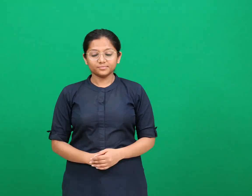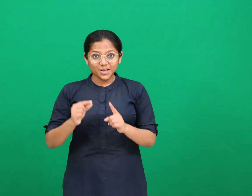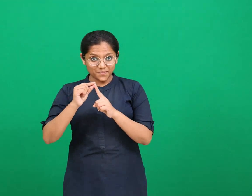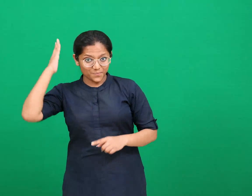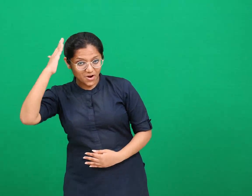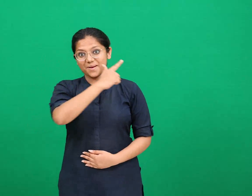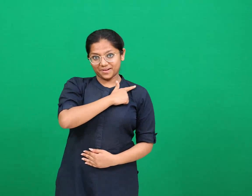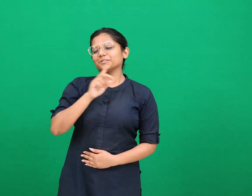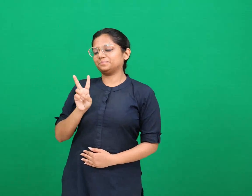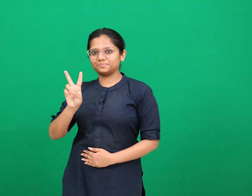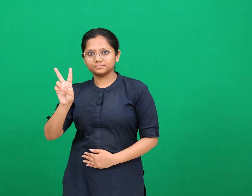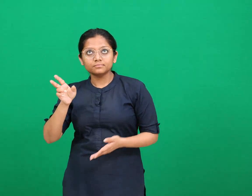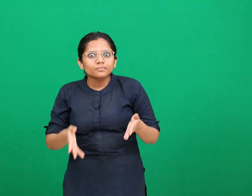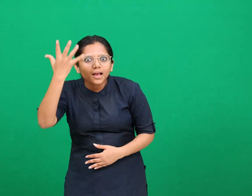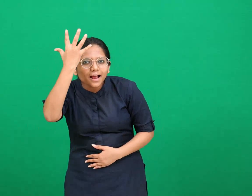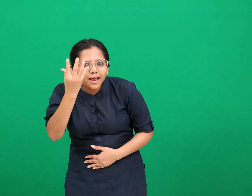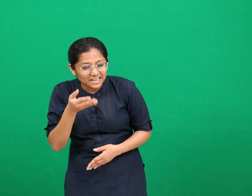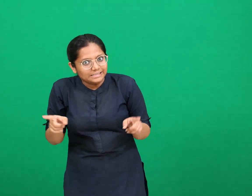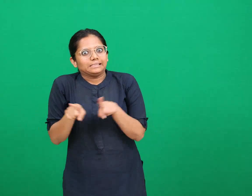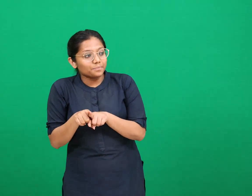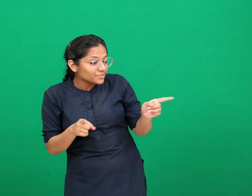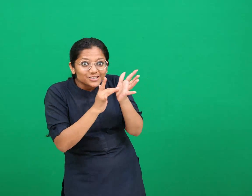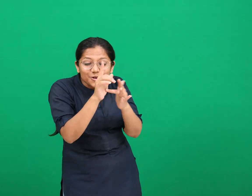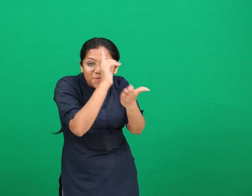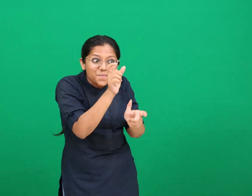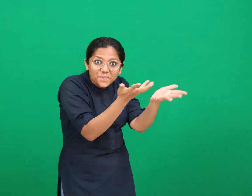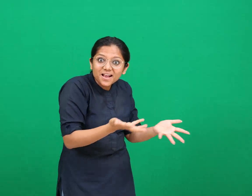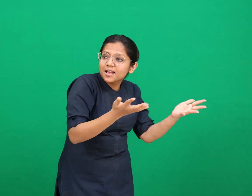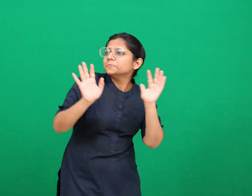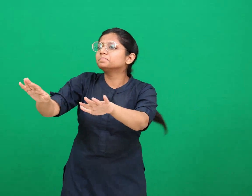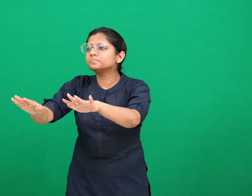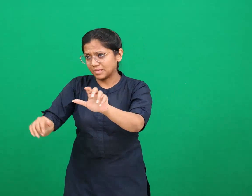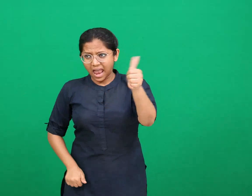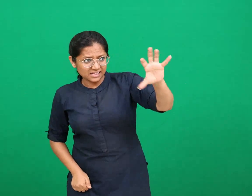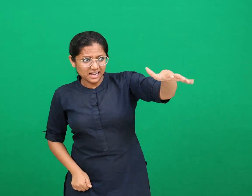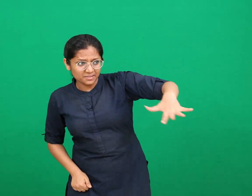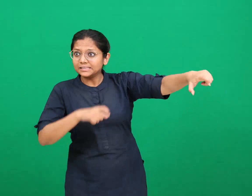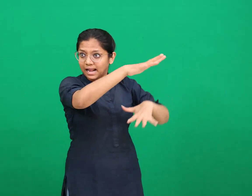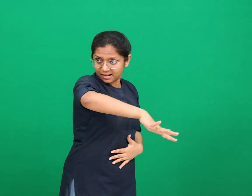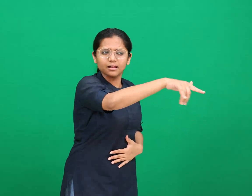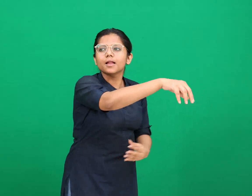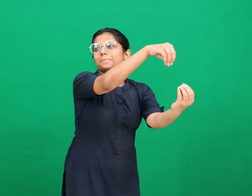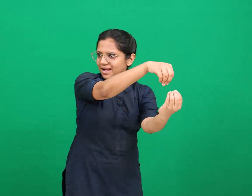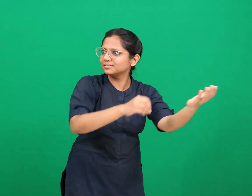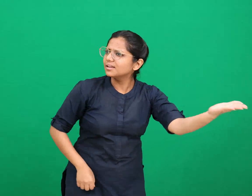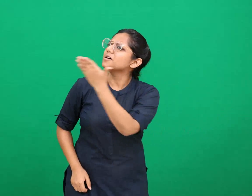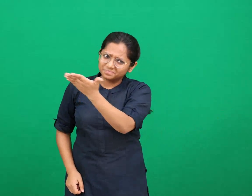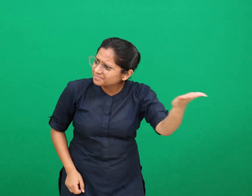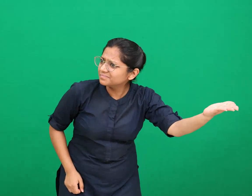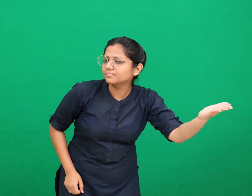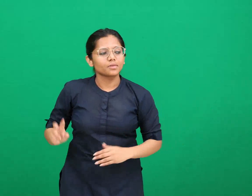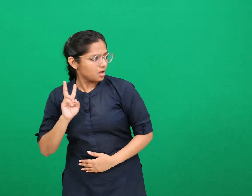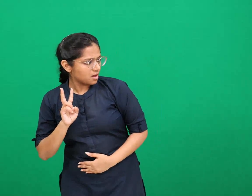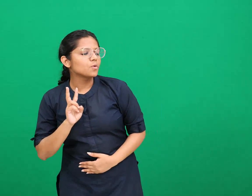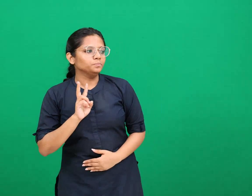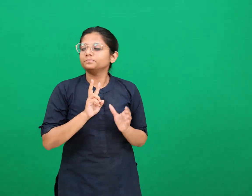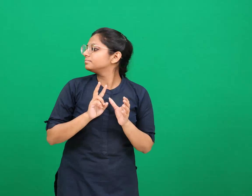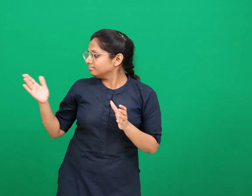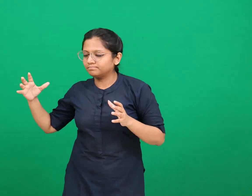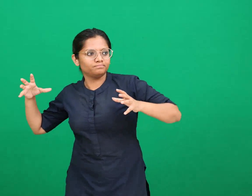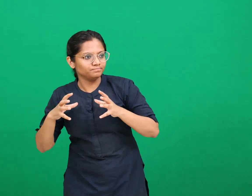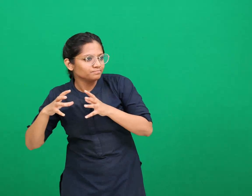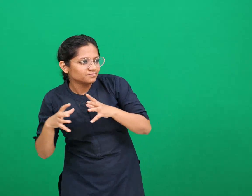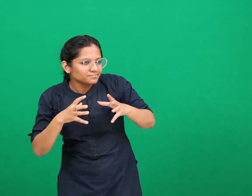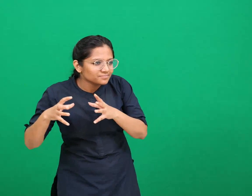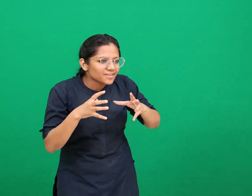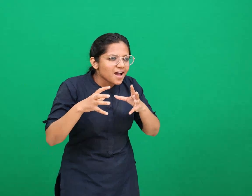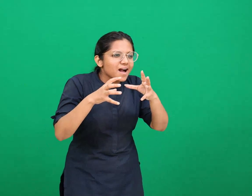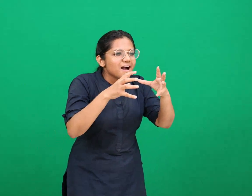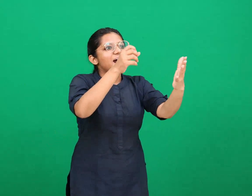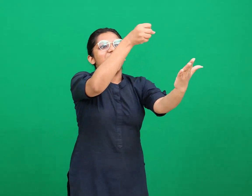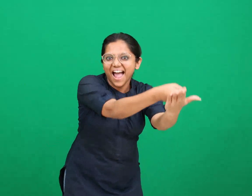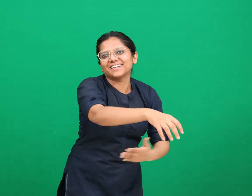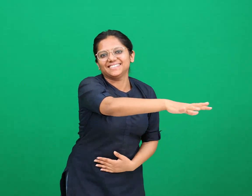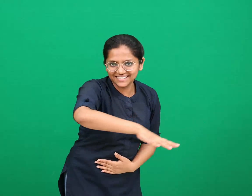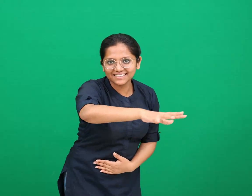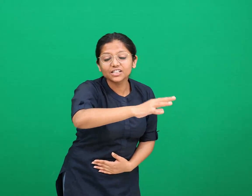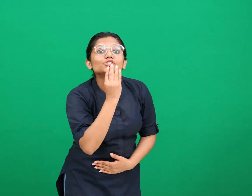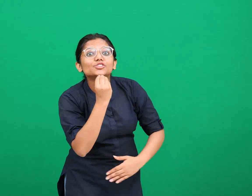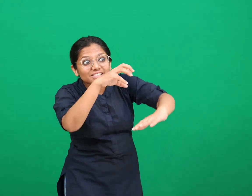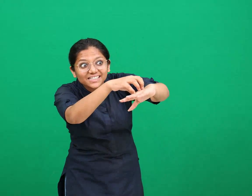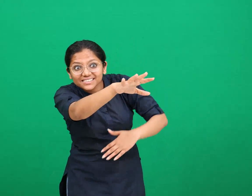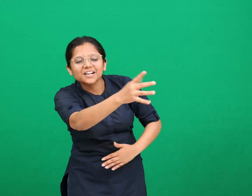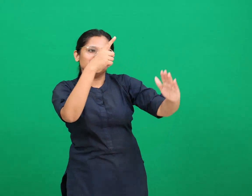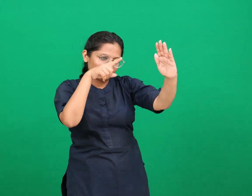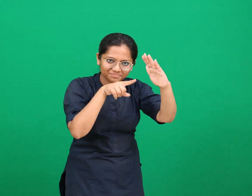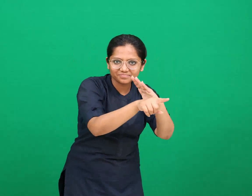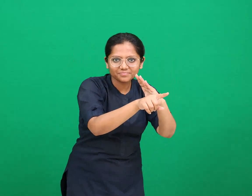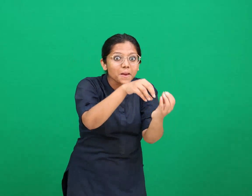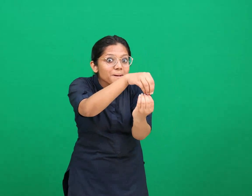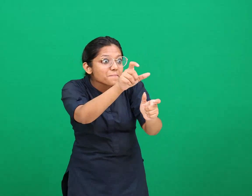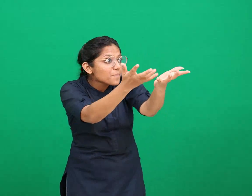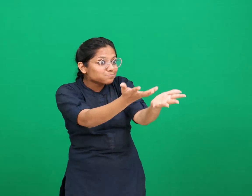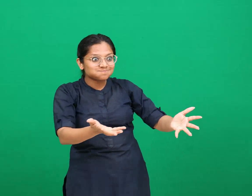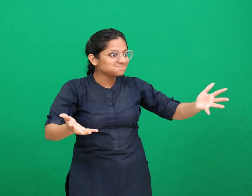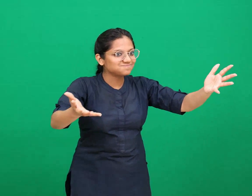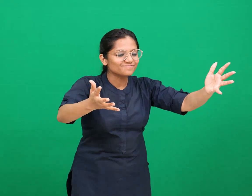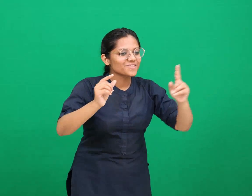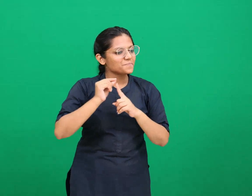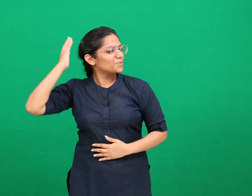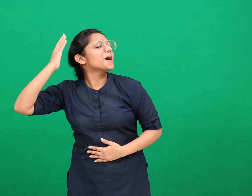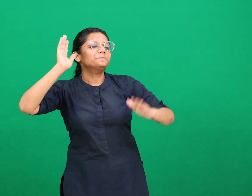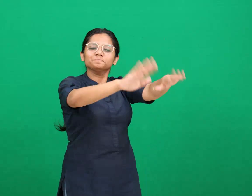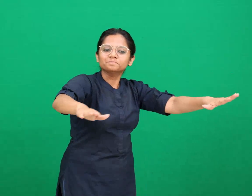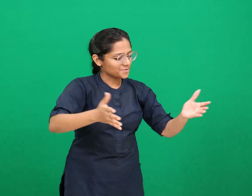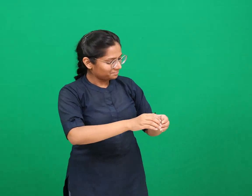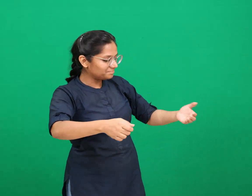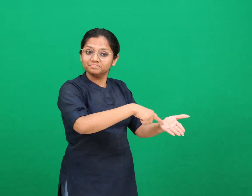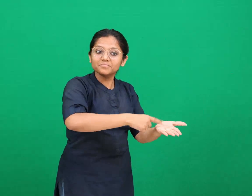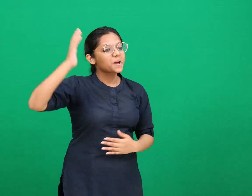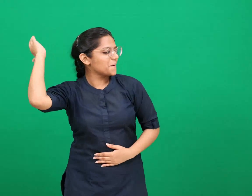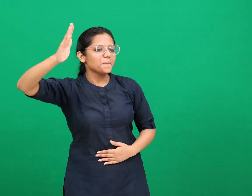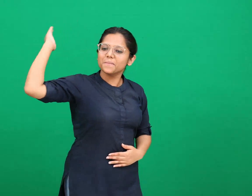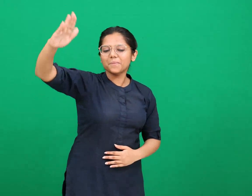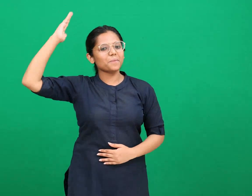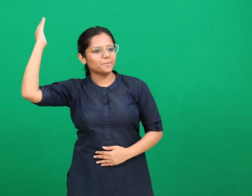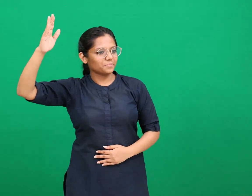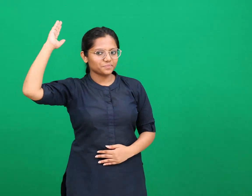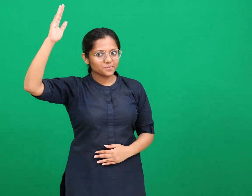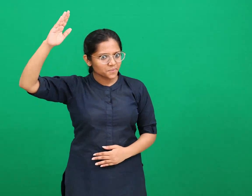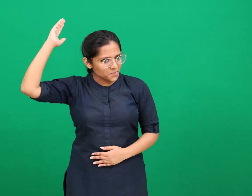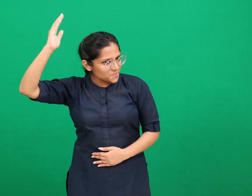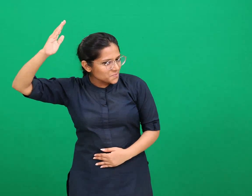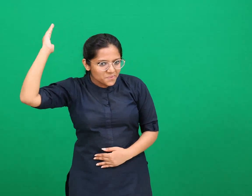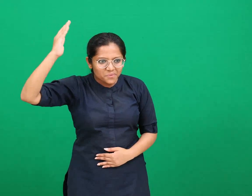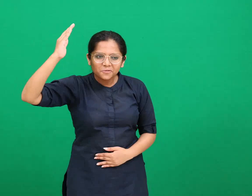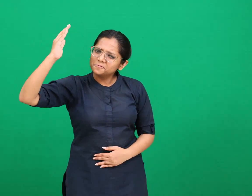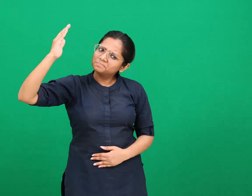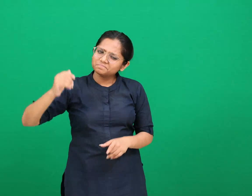As soon as night had fallen, the brothers sent Paul and Silas away to Berea. On arriving there, they went into the Jewish synagogue.